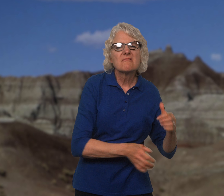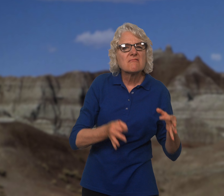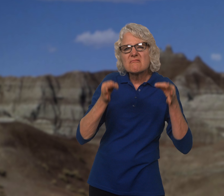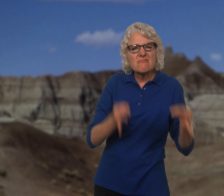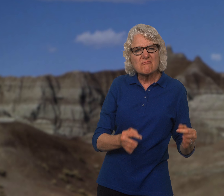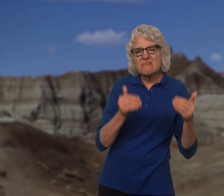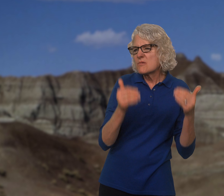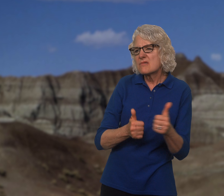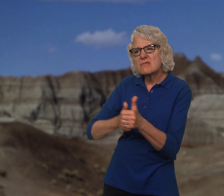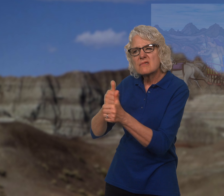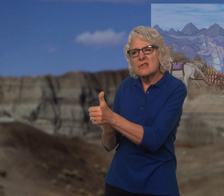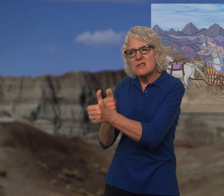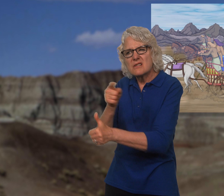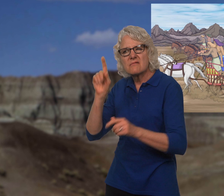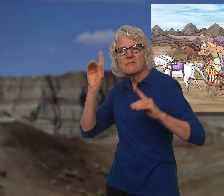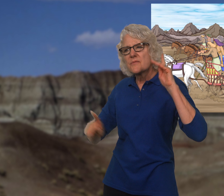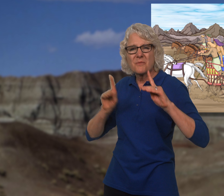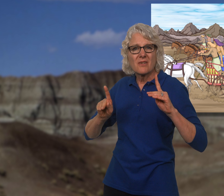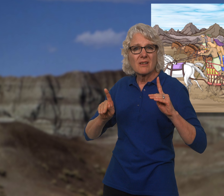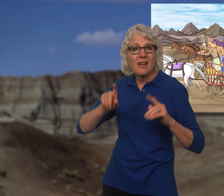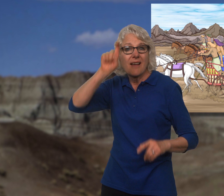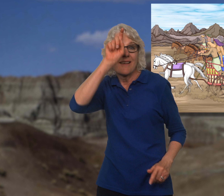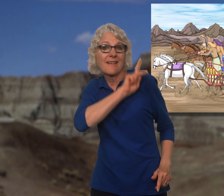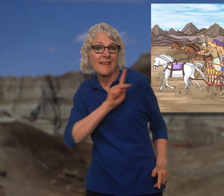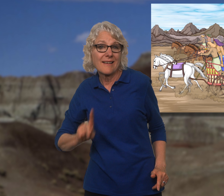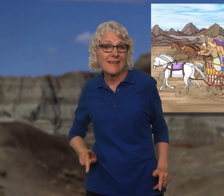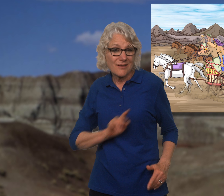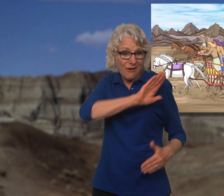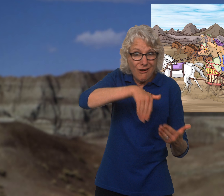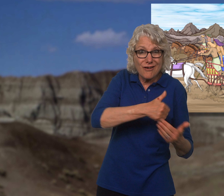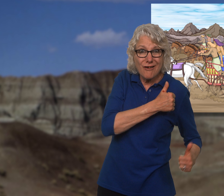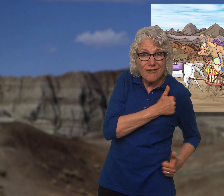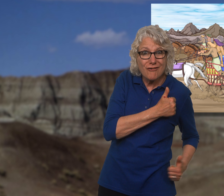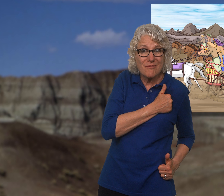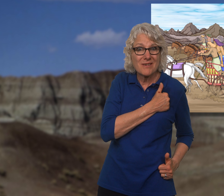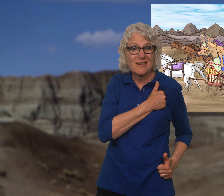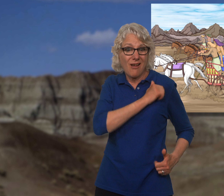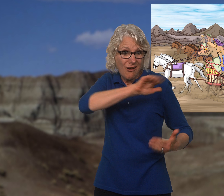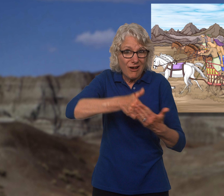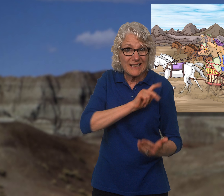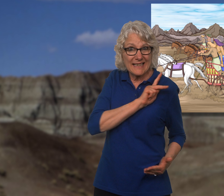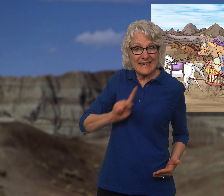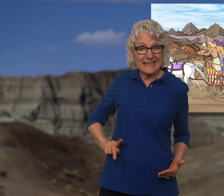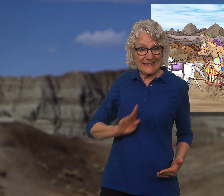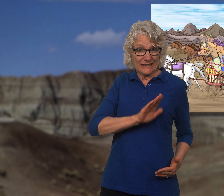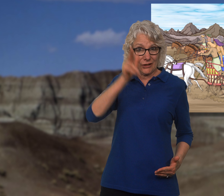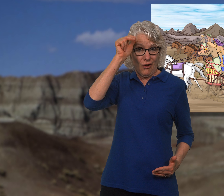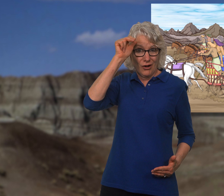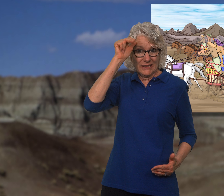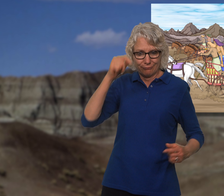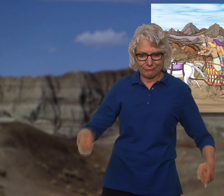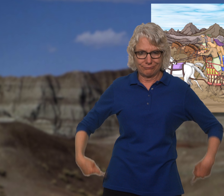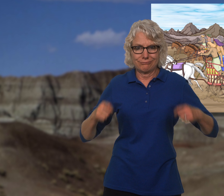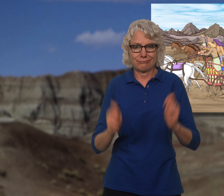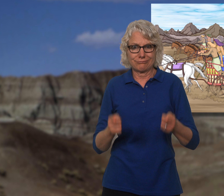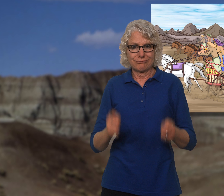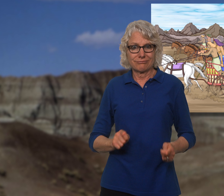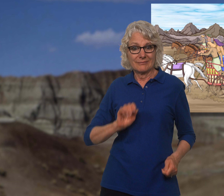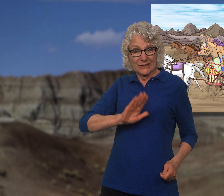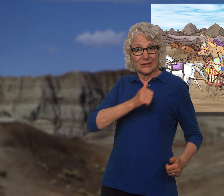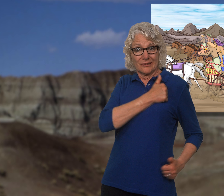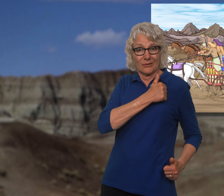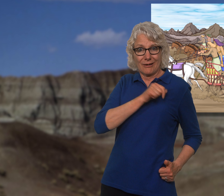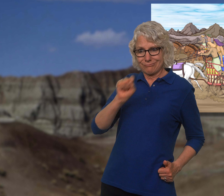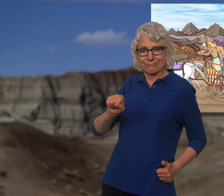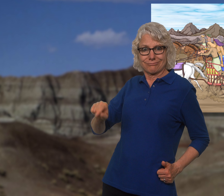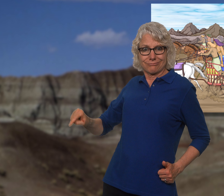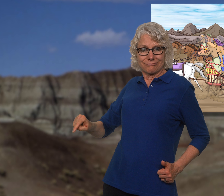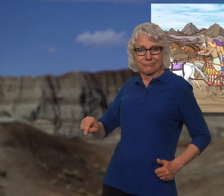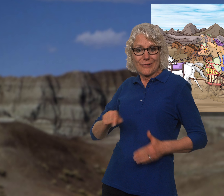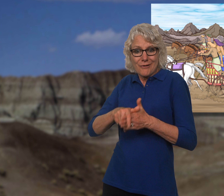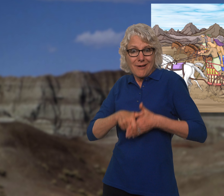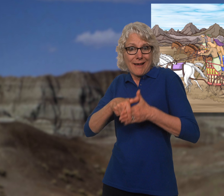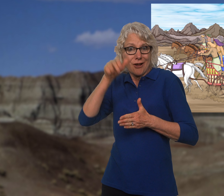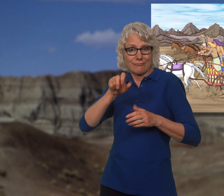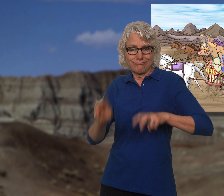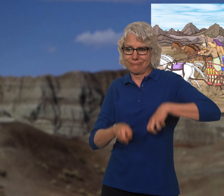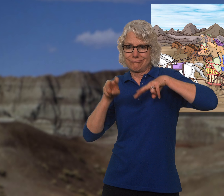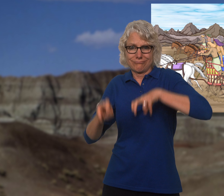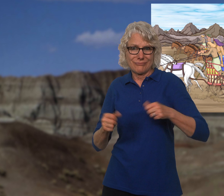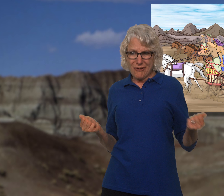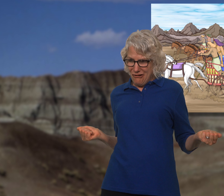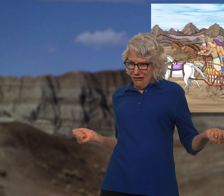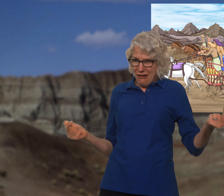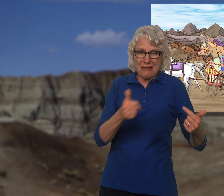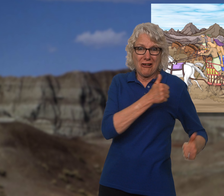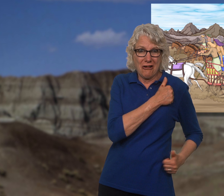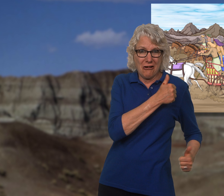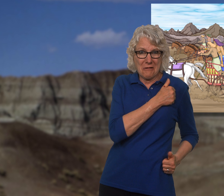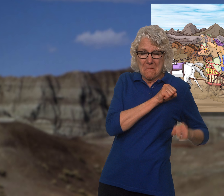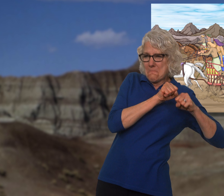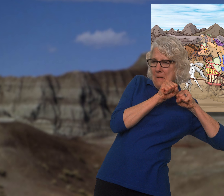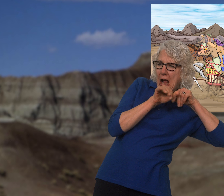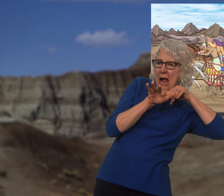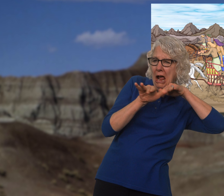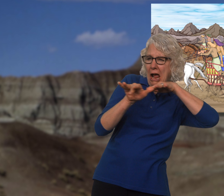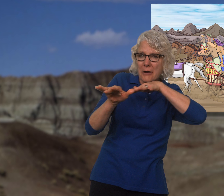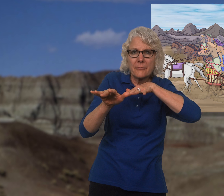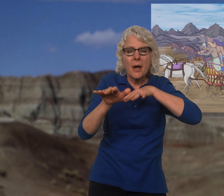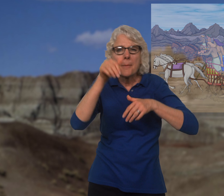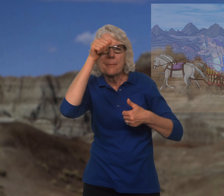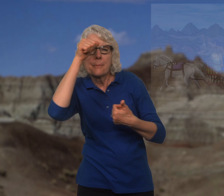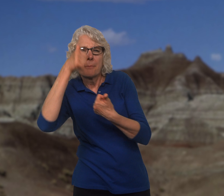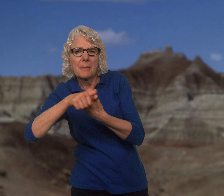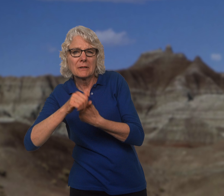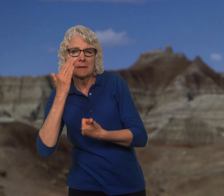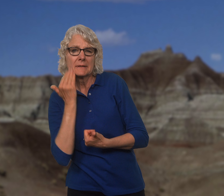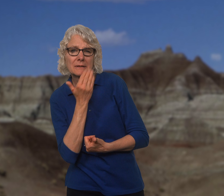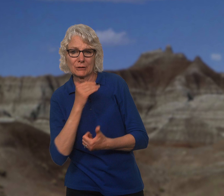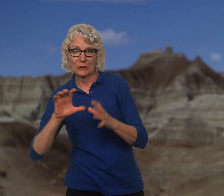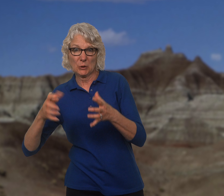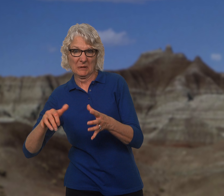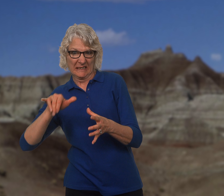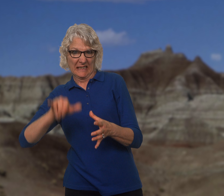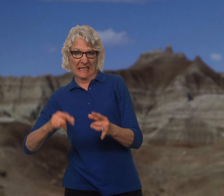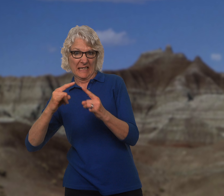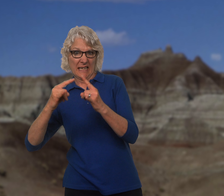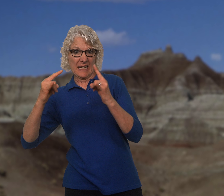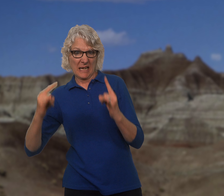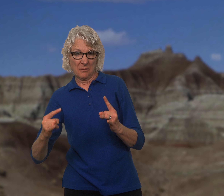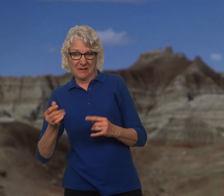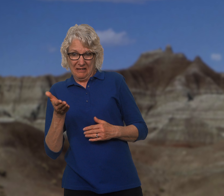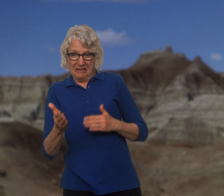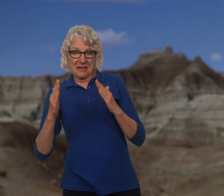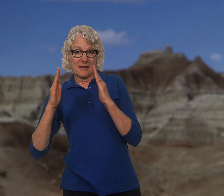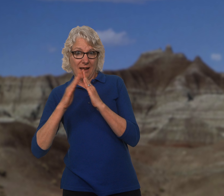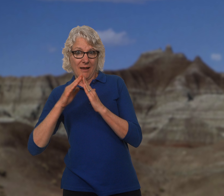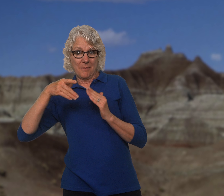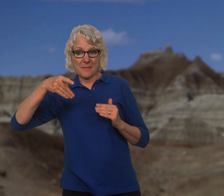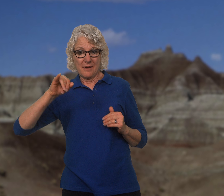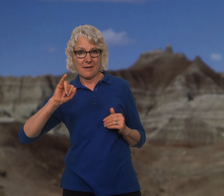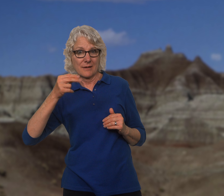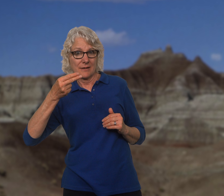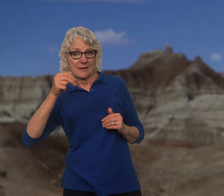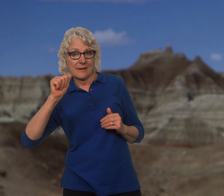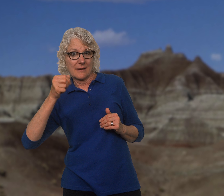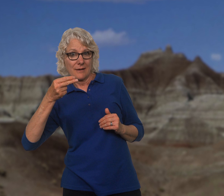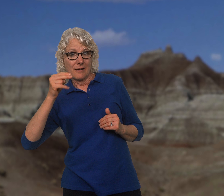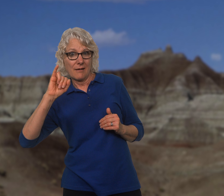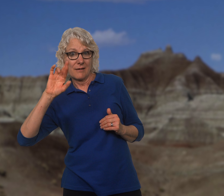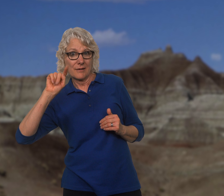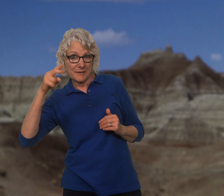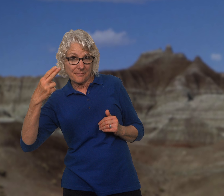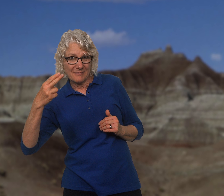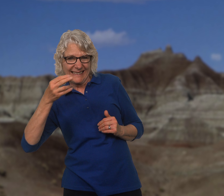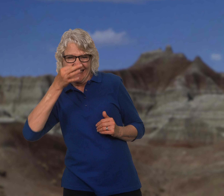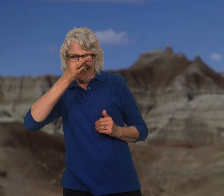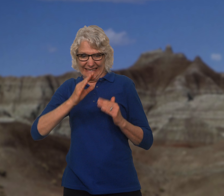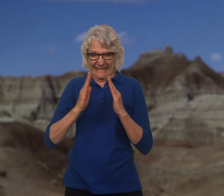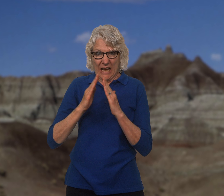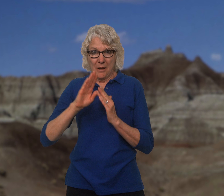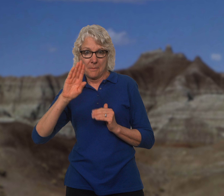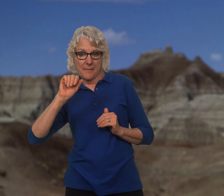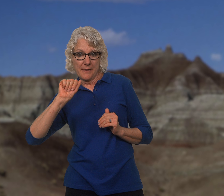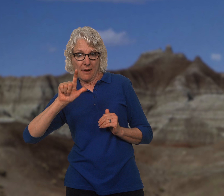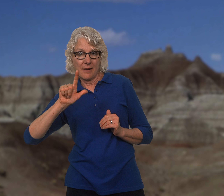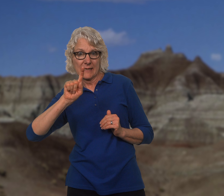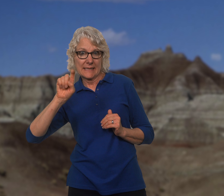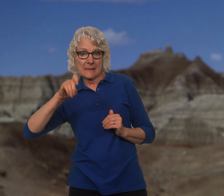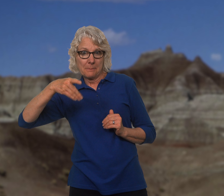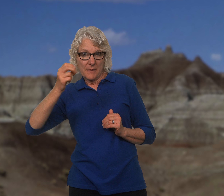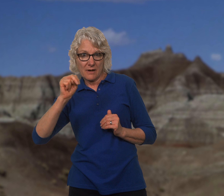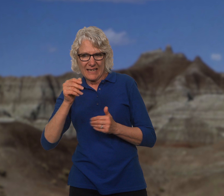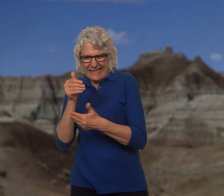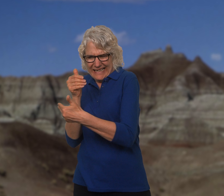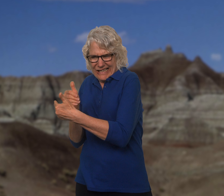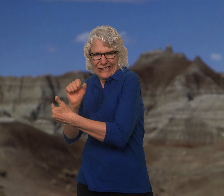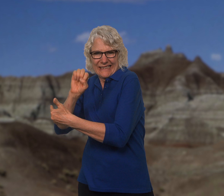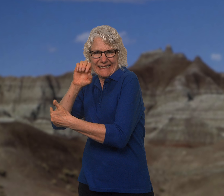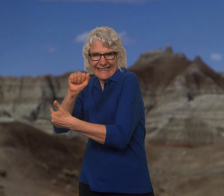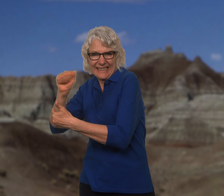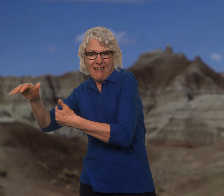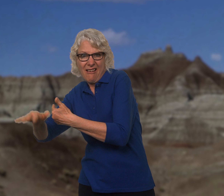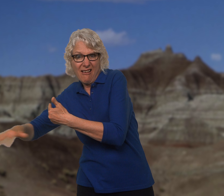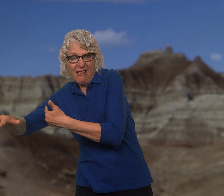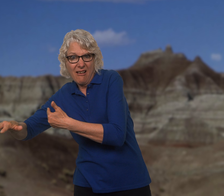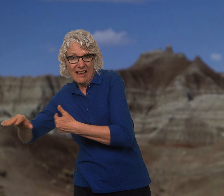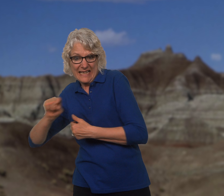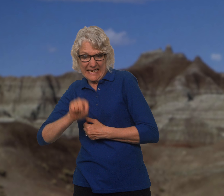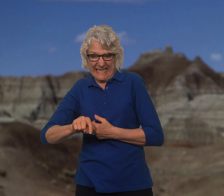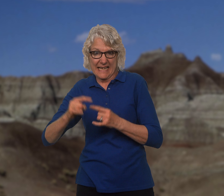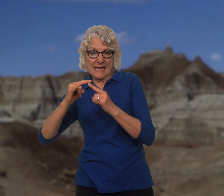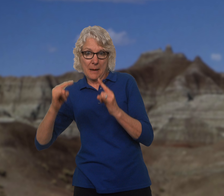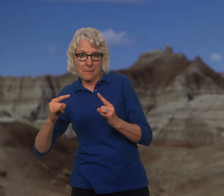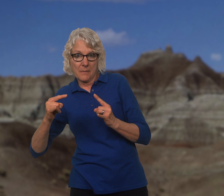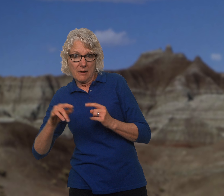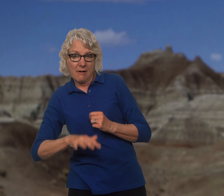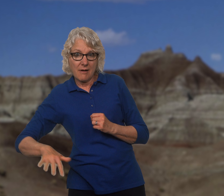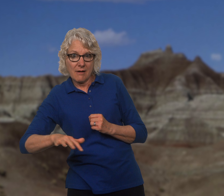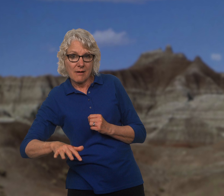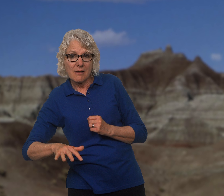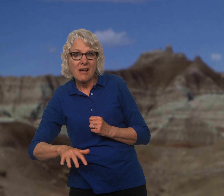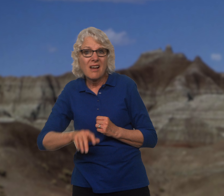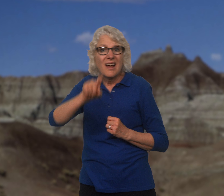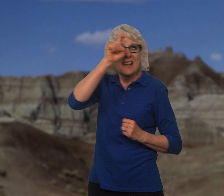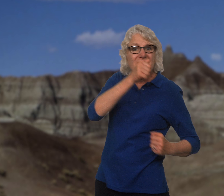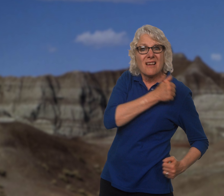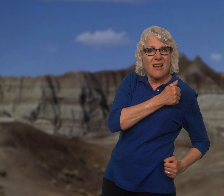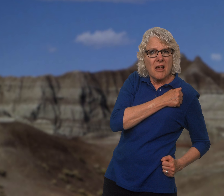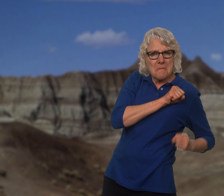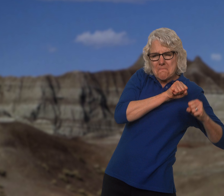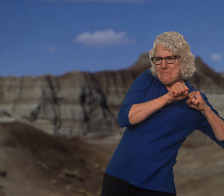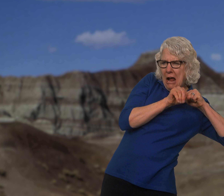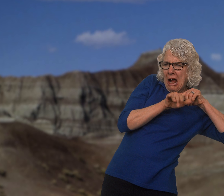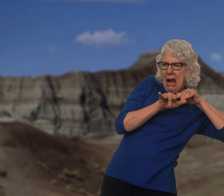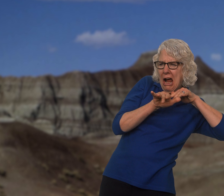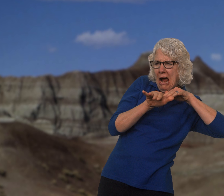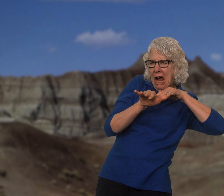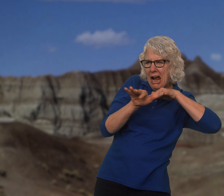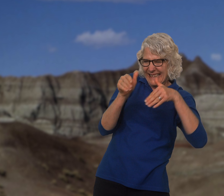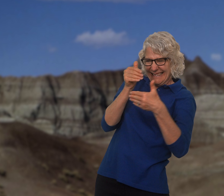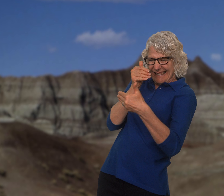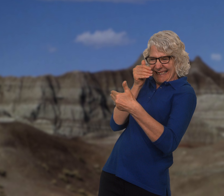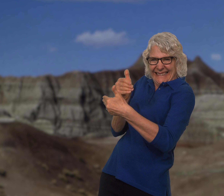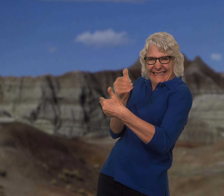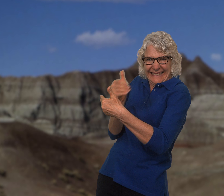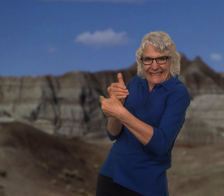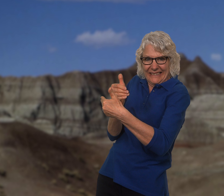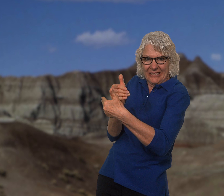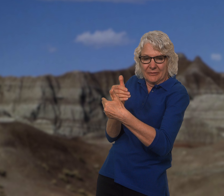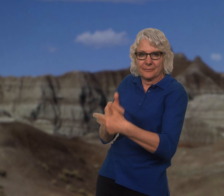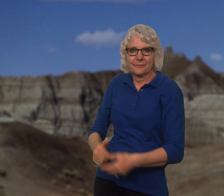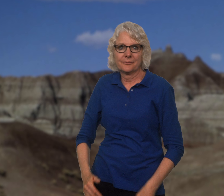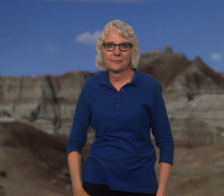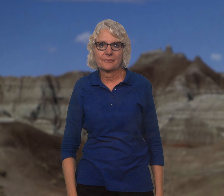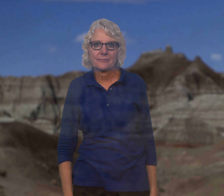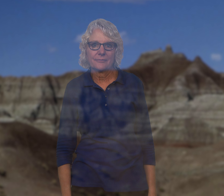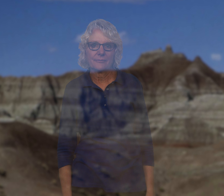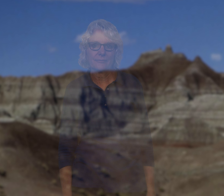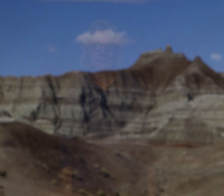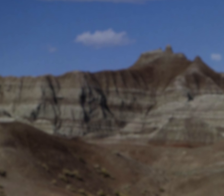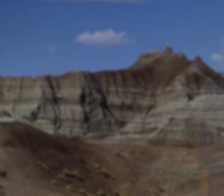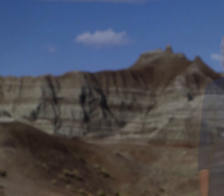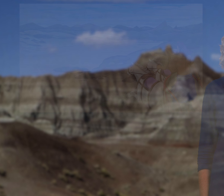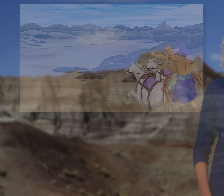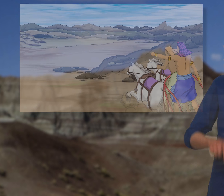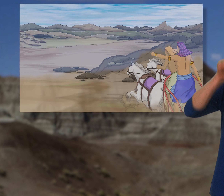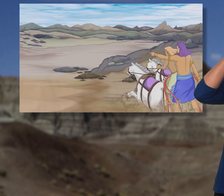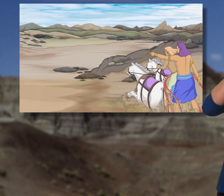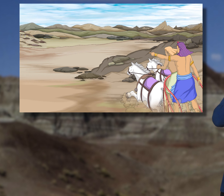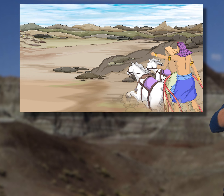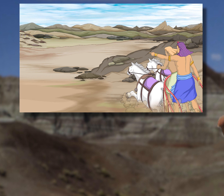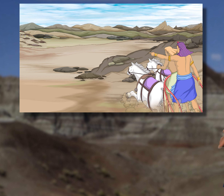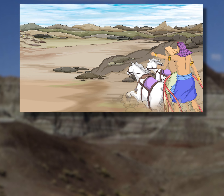The Egyptians—all Pharaoh’s horses and chariots, horsemen and troops—pursued the Israelites and overtook them as they camped by the sea near Pi-hahiroth, opposite Baal-zephon.